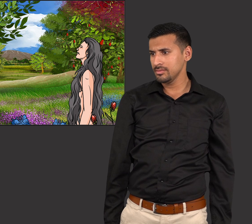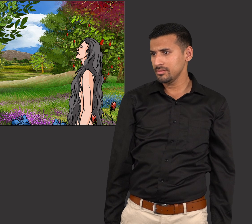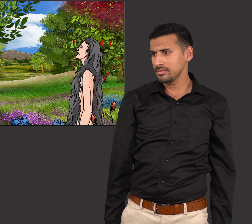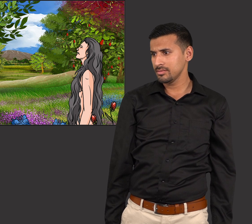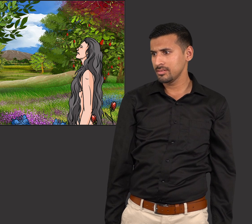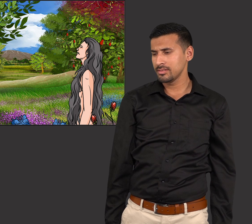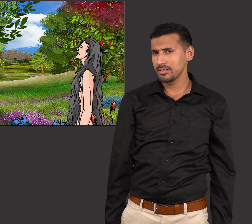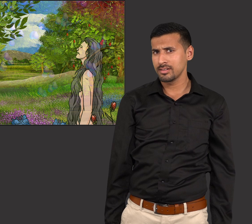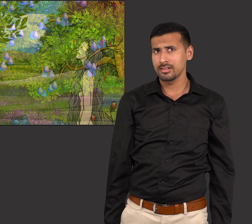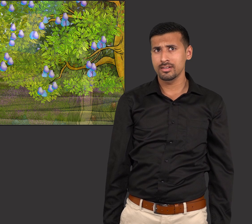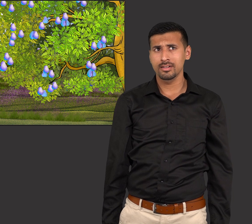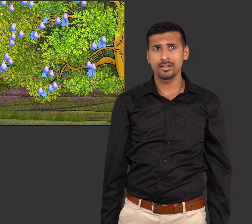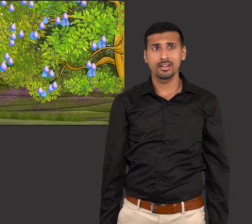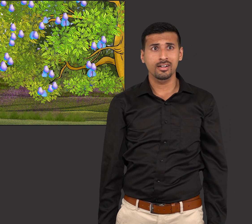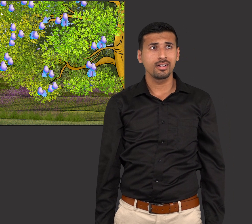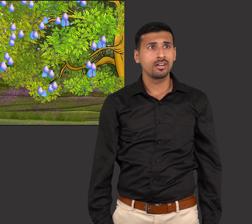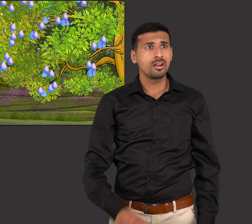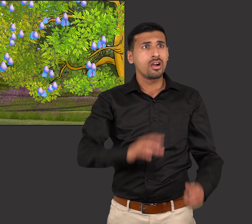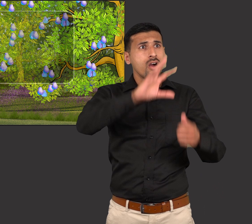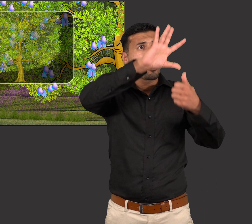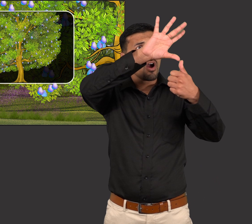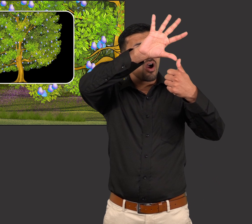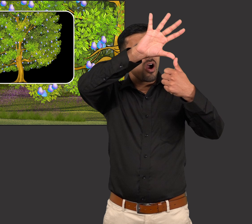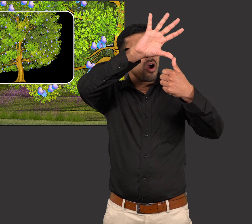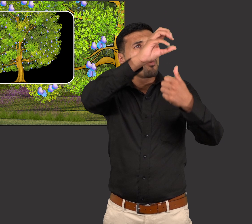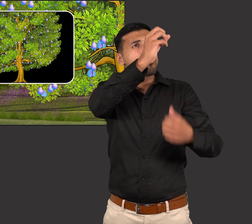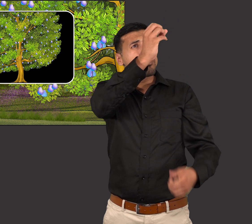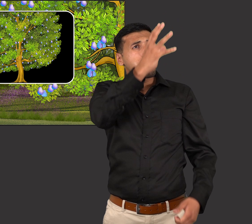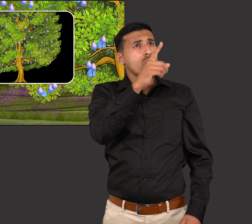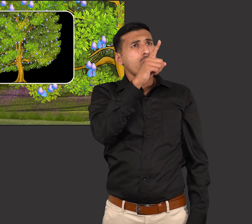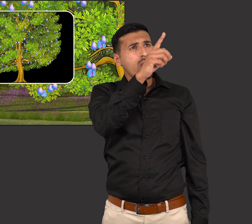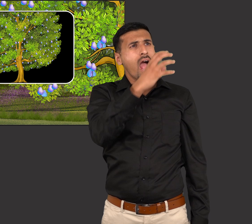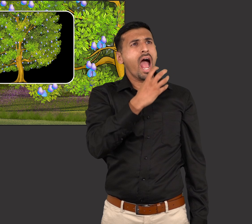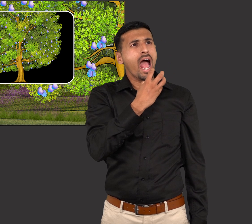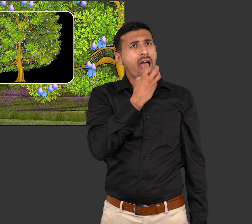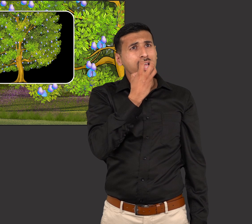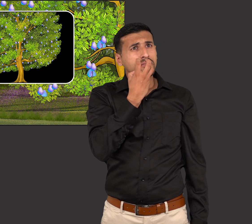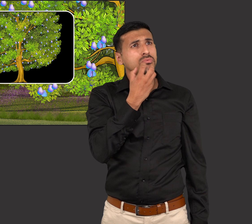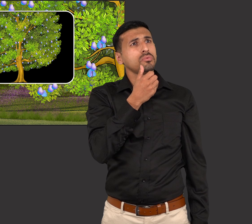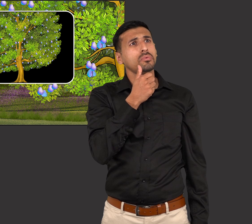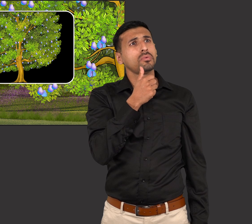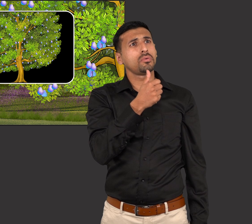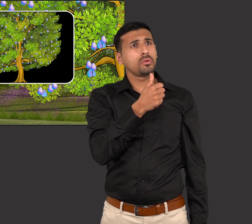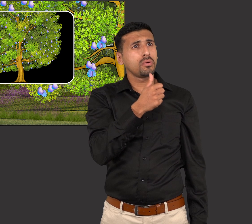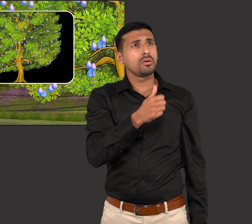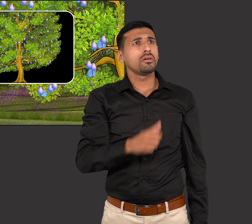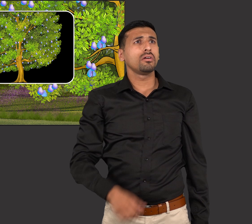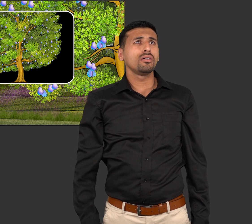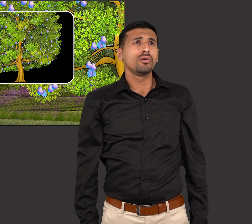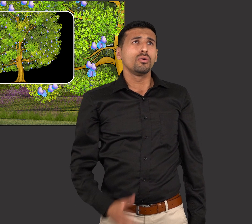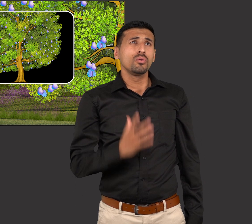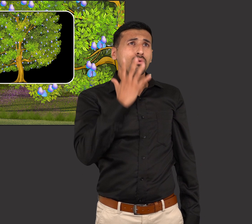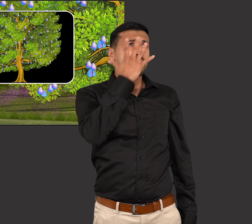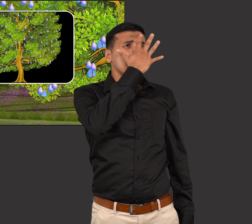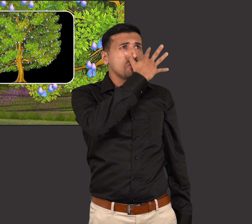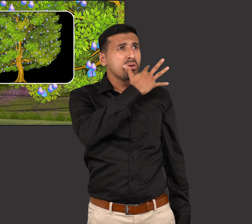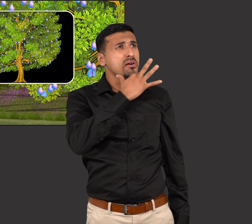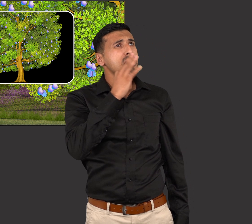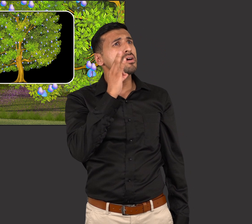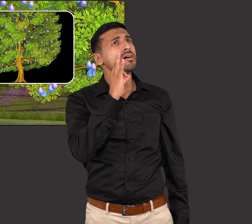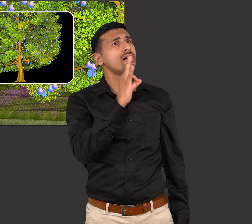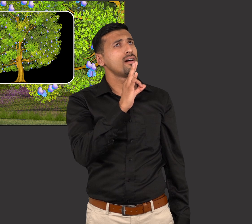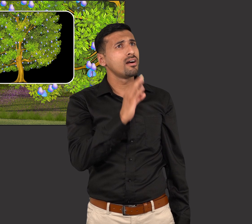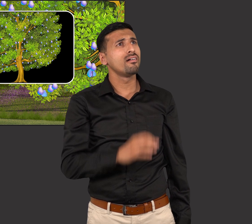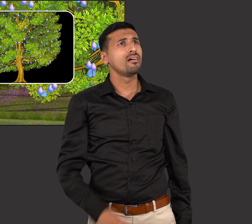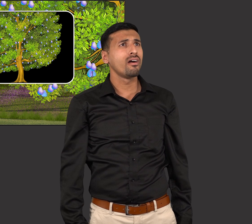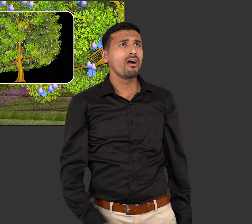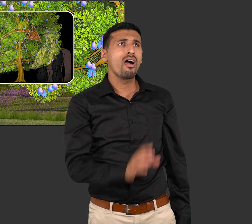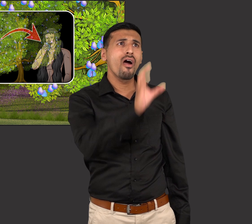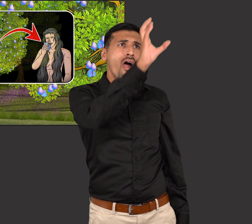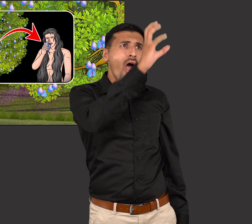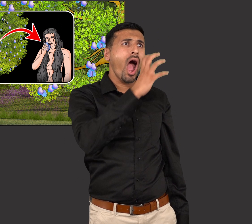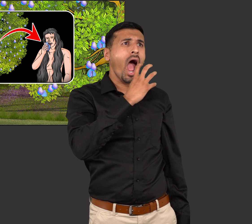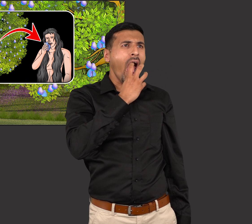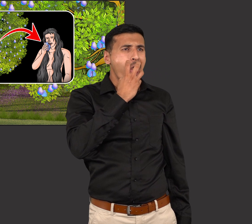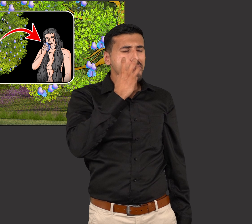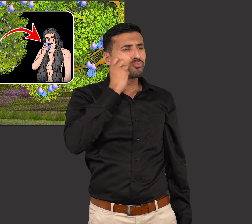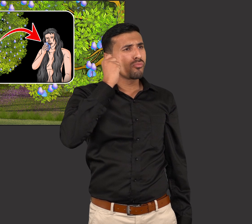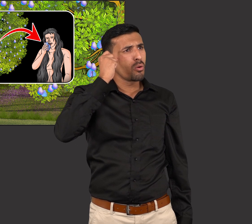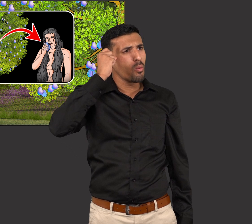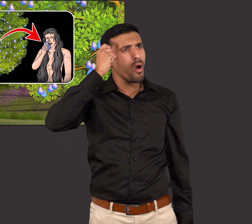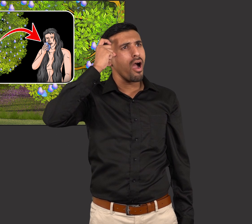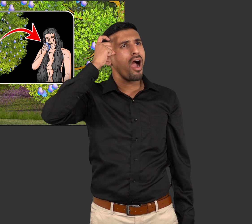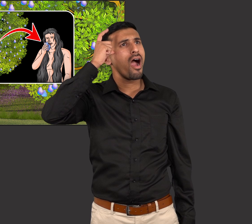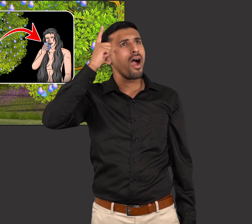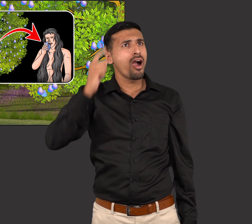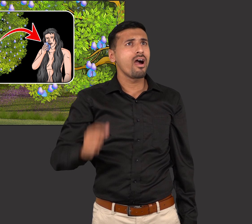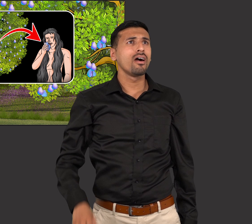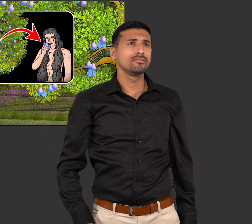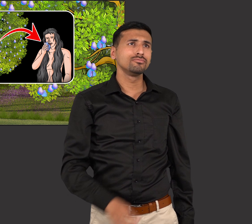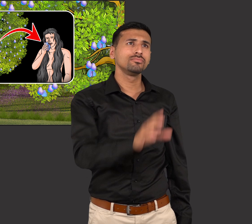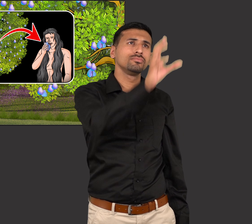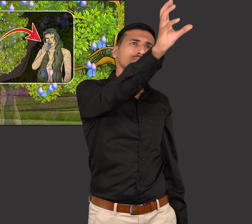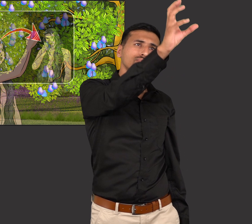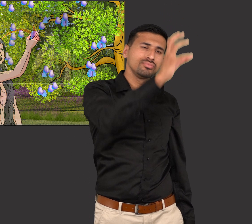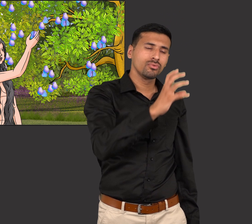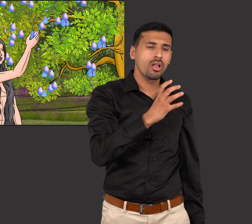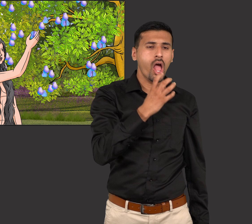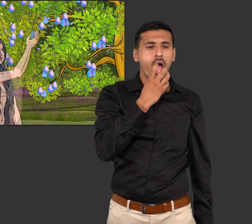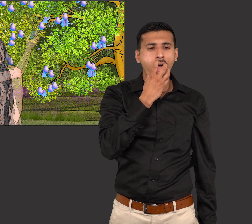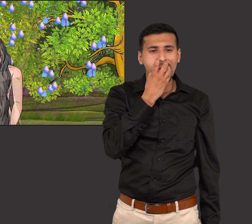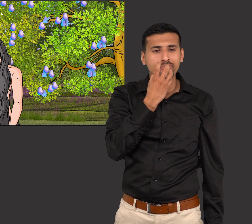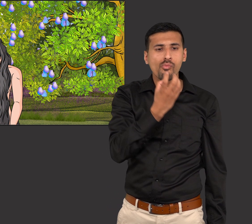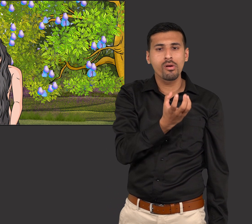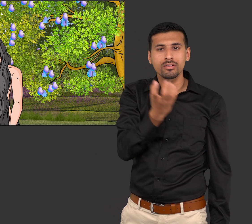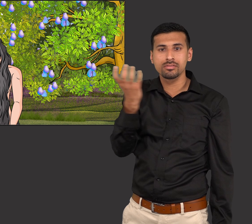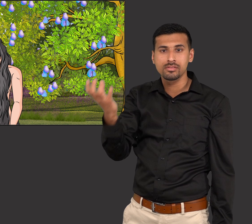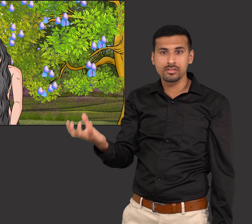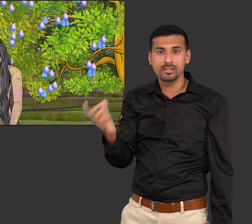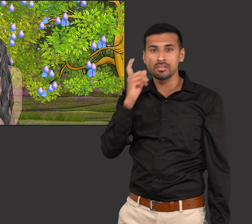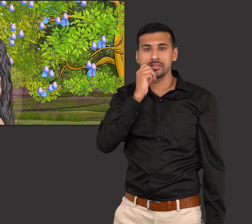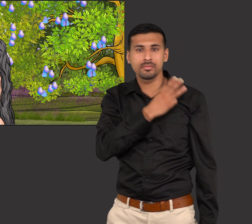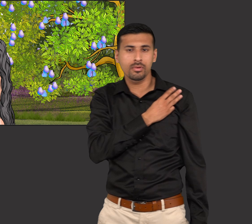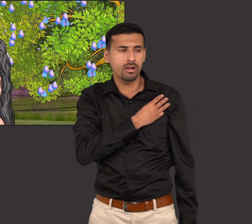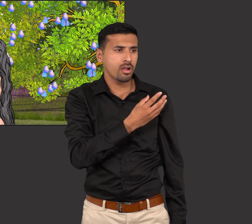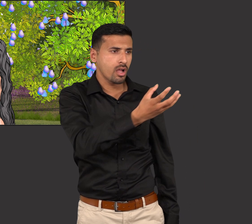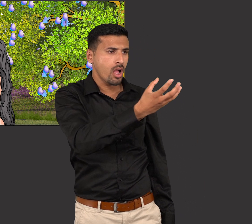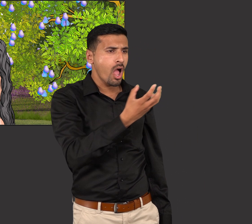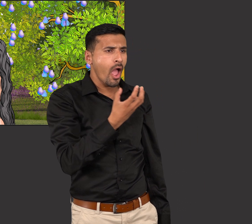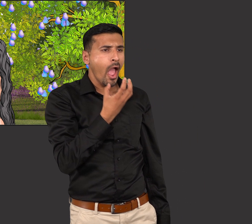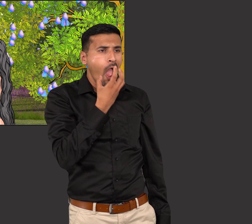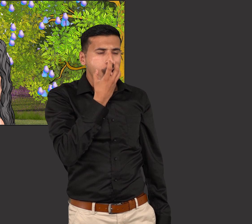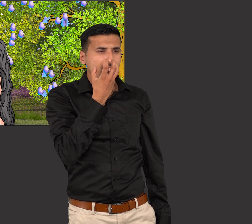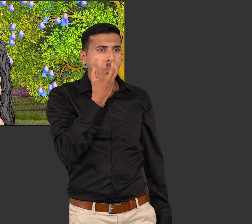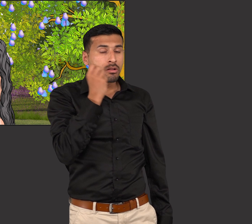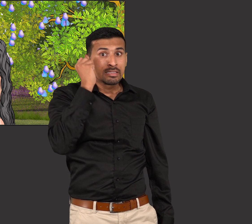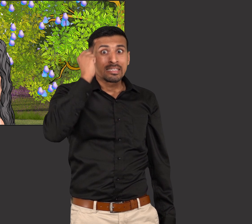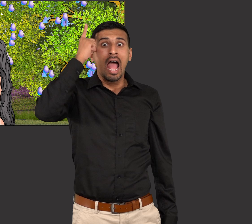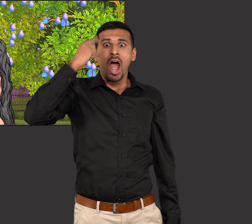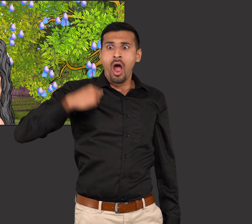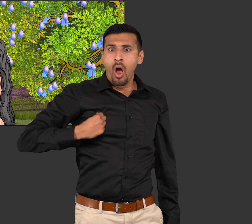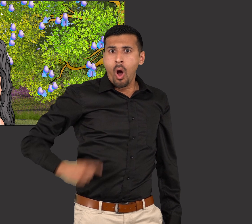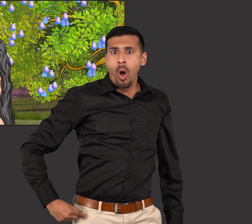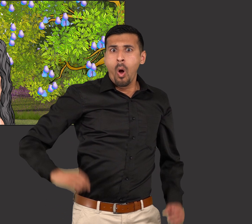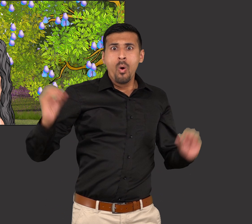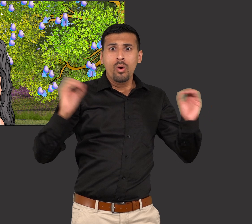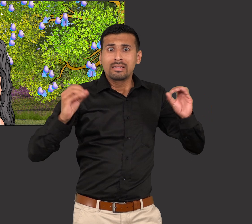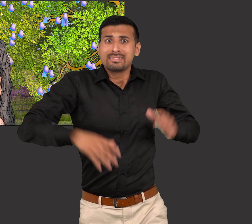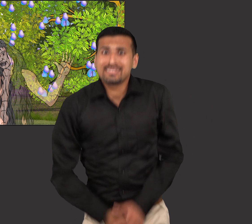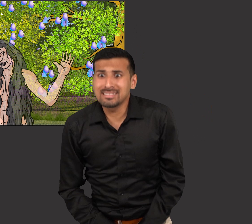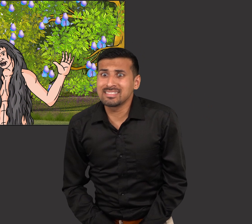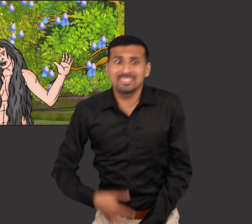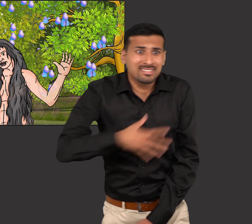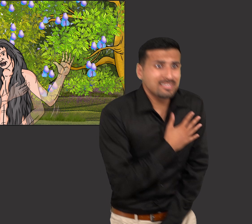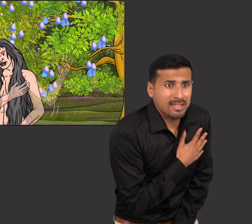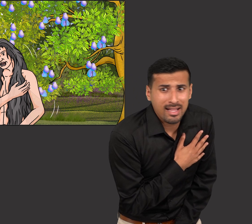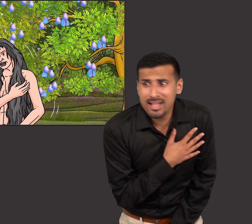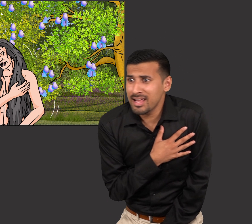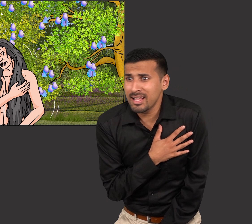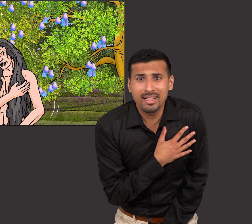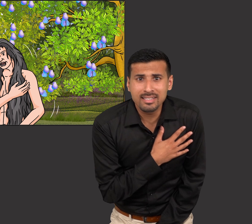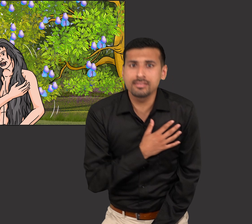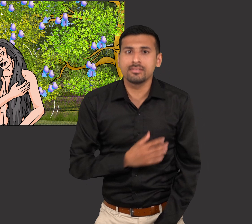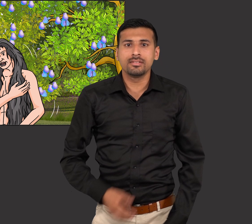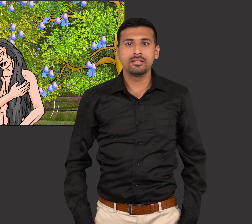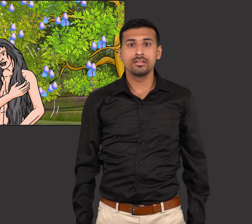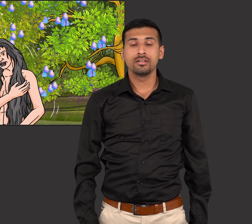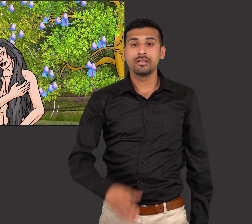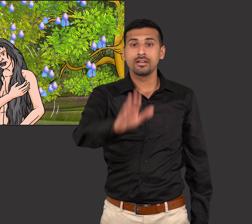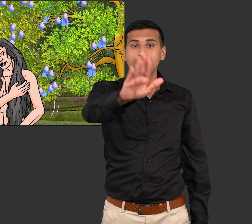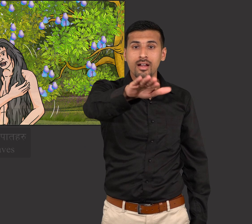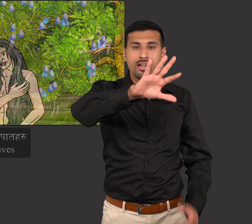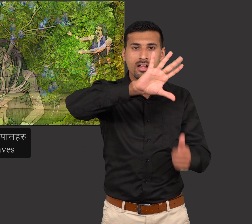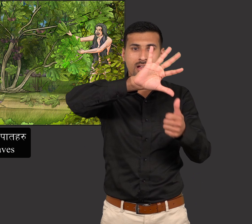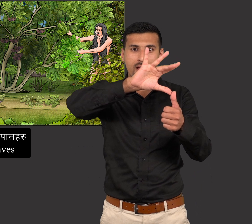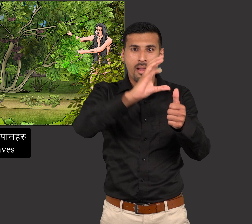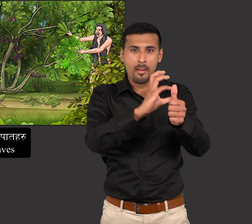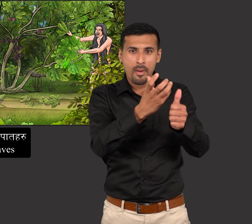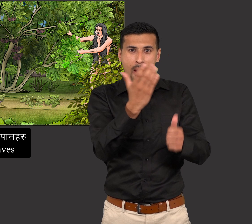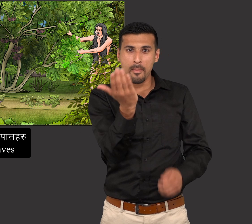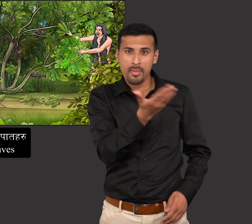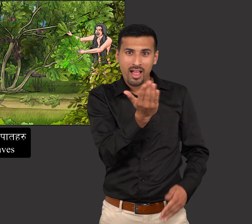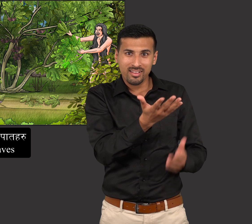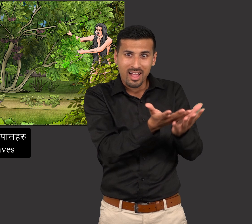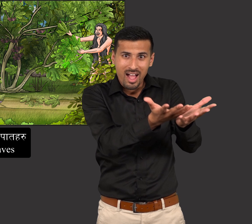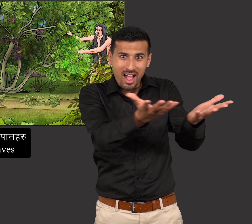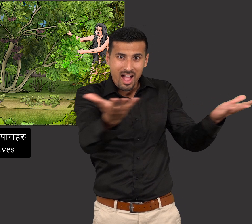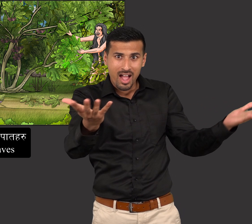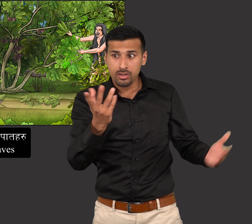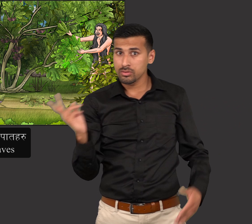When the woman saw that the tree was good for food and pleasing to the eyes, and that it was desirable for obtaining wisdom, she took the fruit and ate it. She also gave some to her husband who was with her, and he ate it. And the eyes of both of them were opened, and they knew that they were naked;